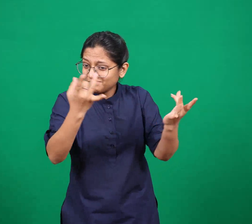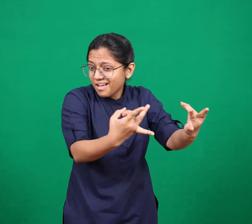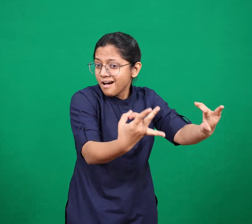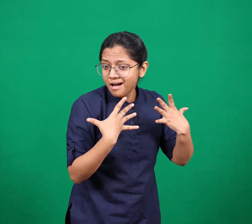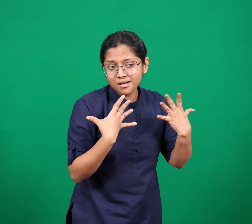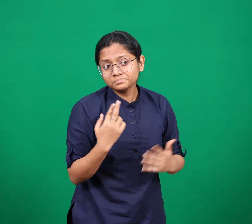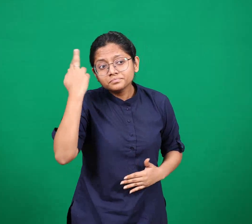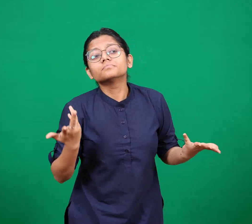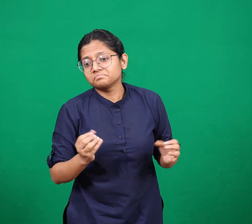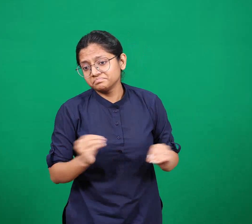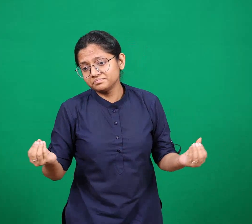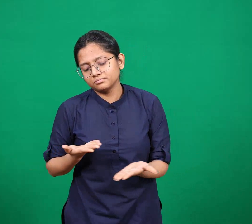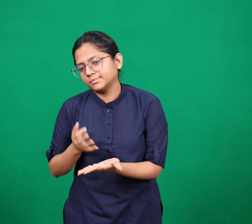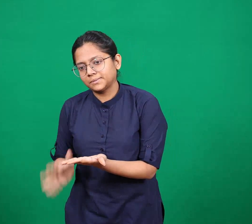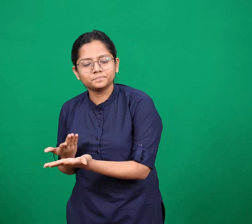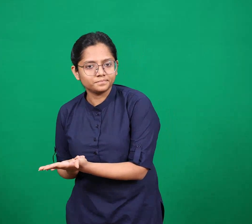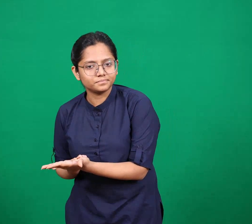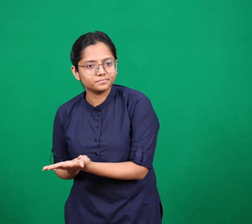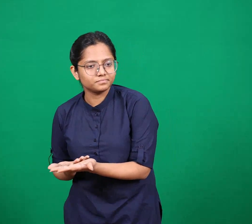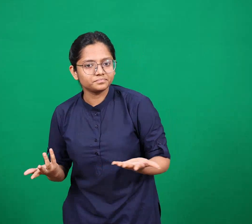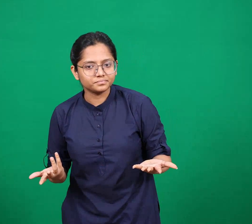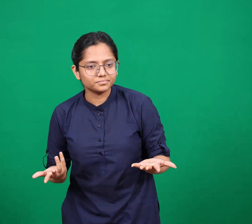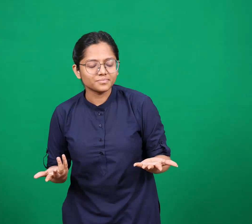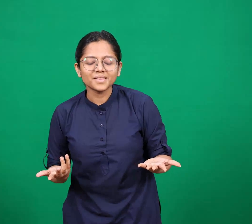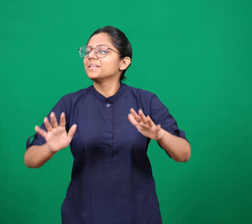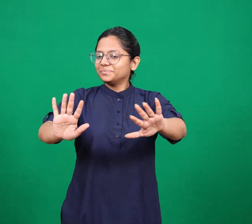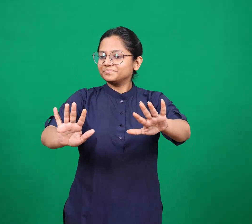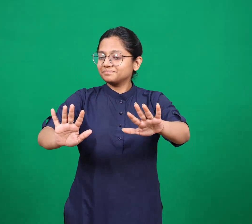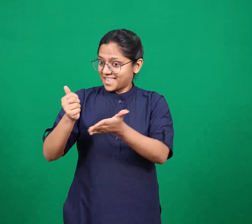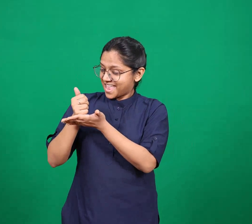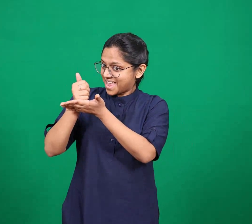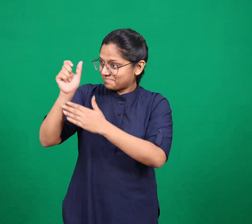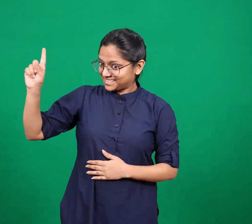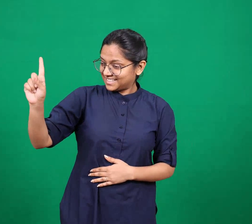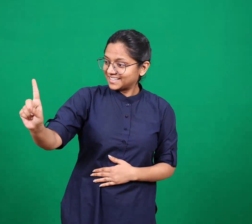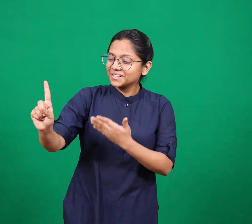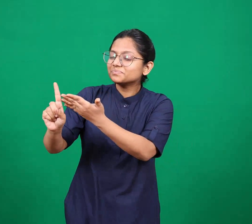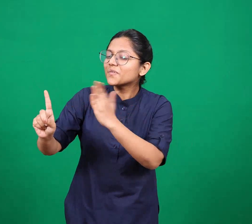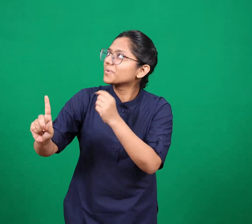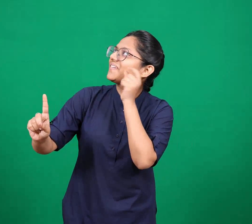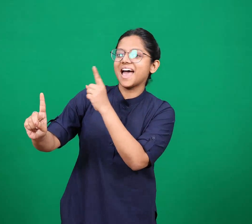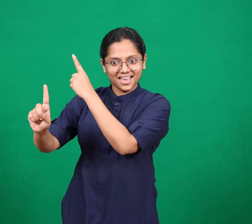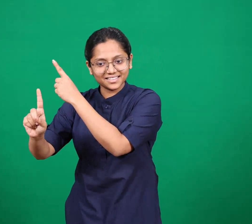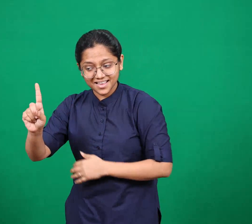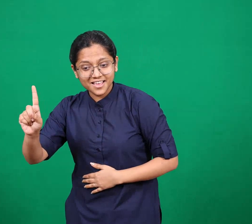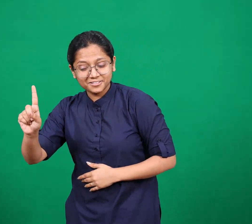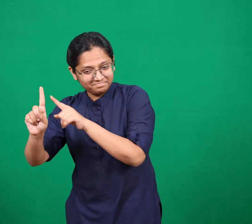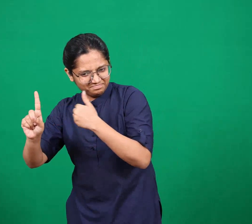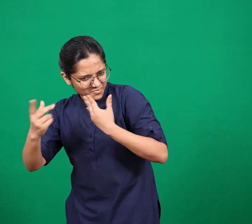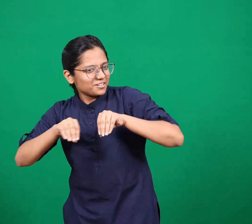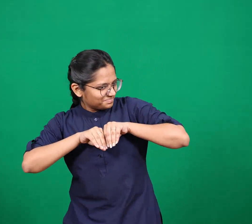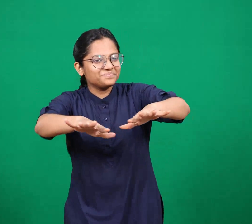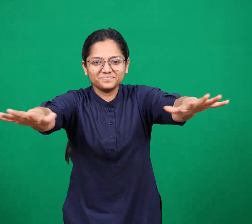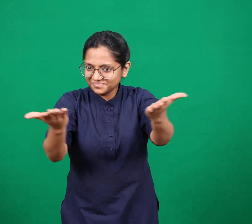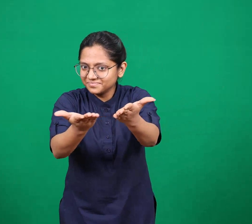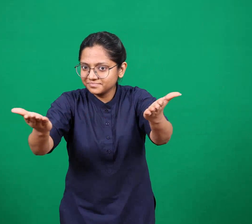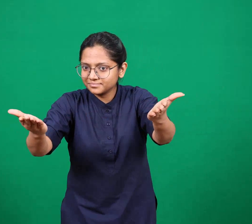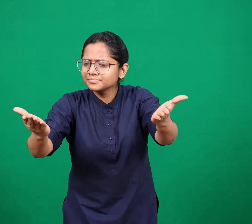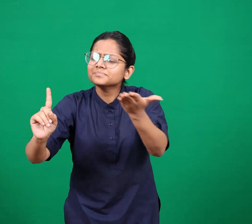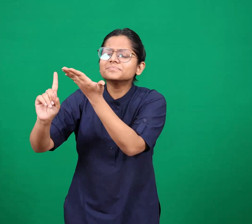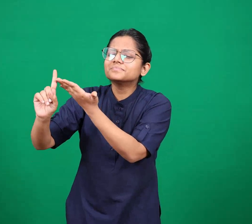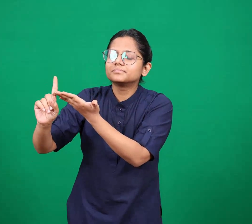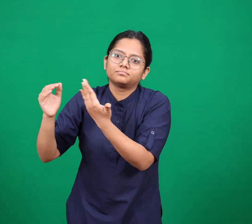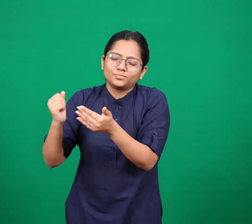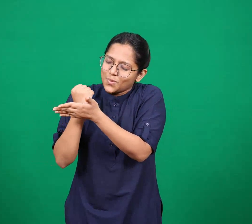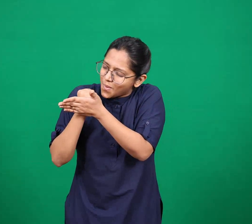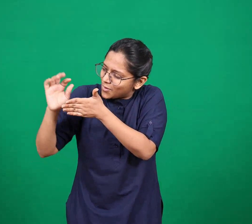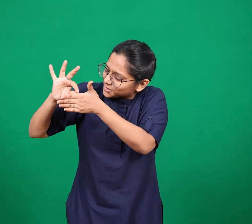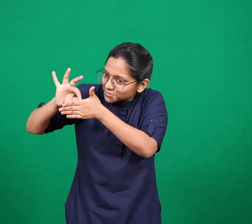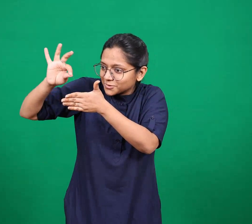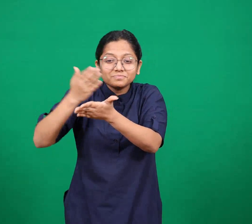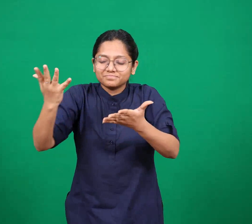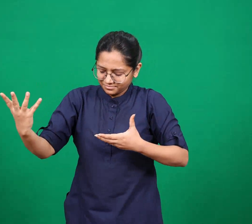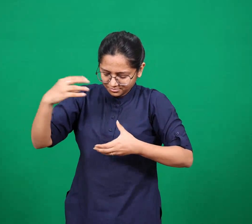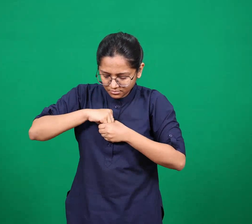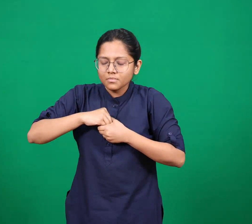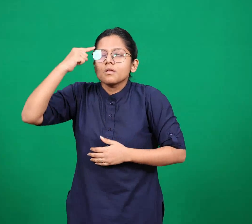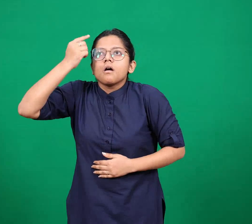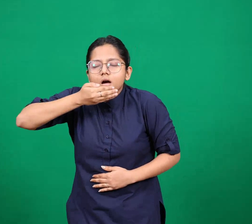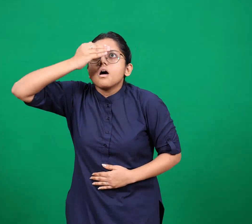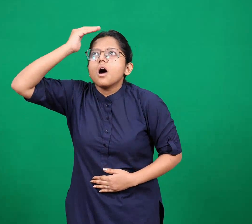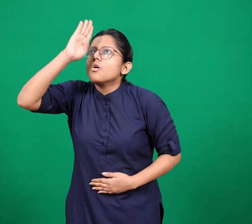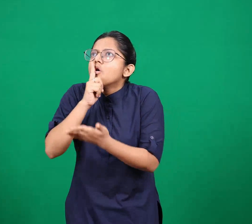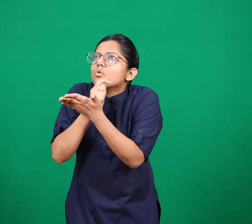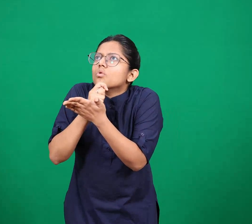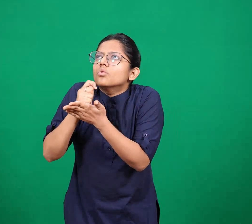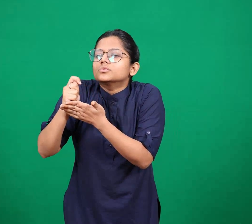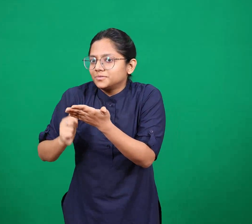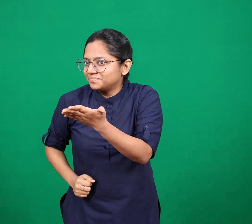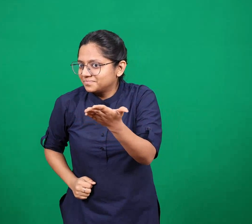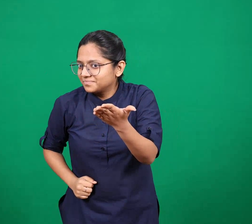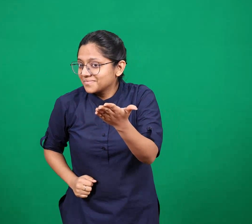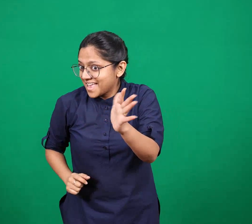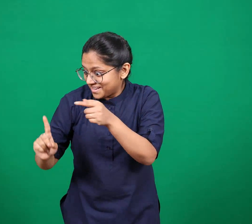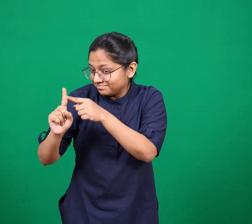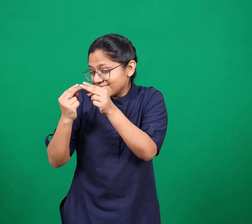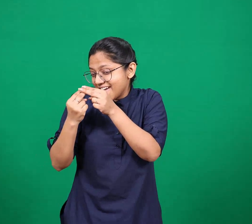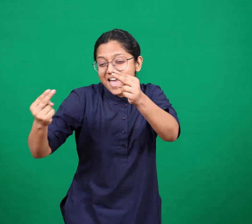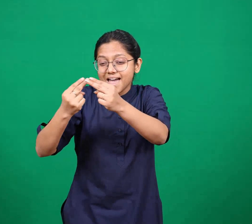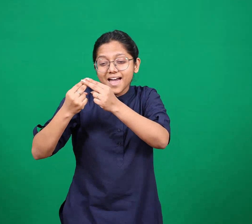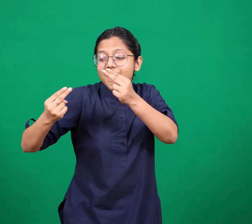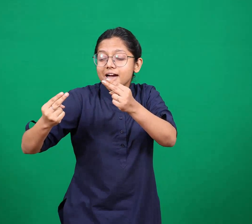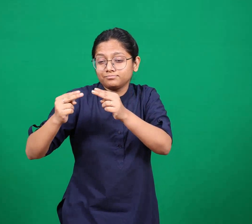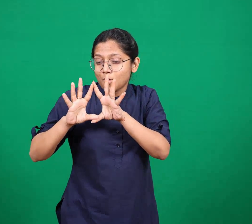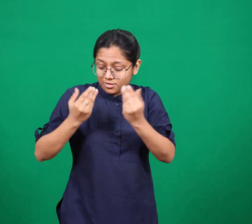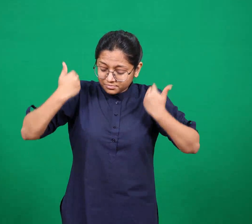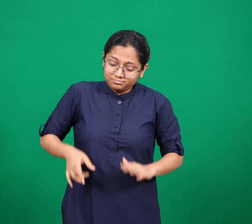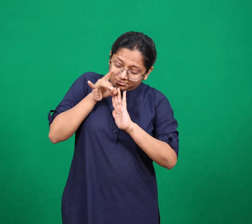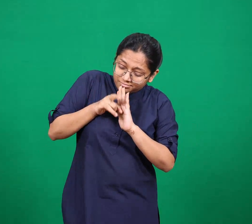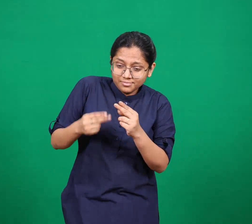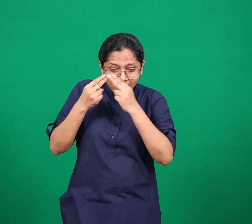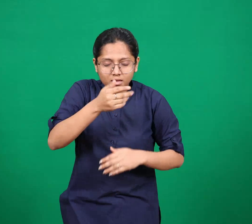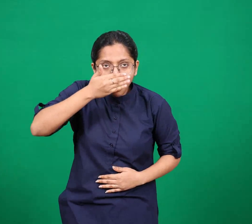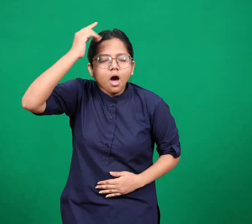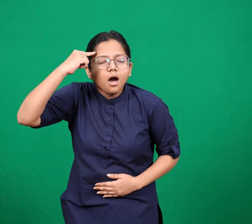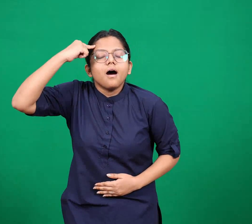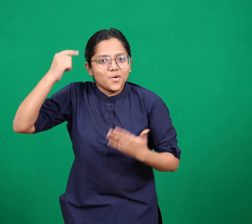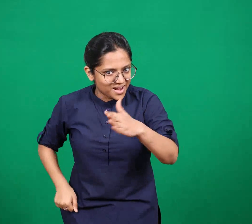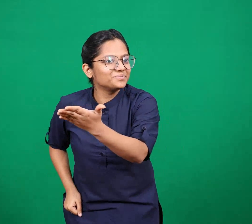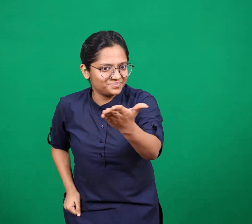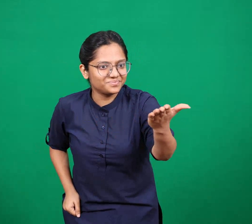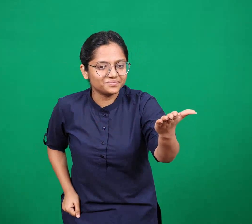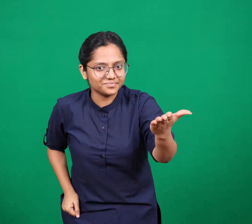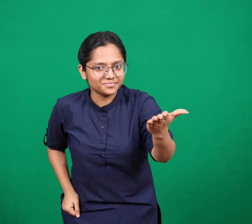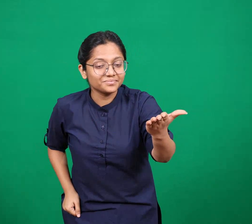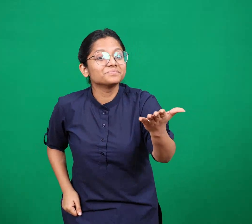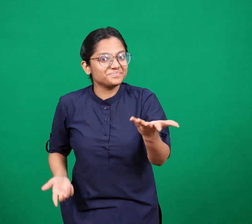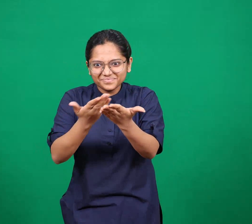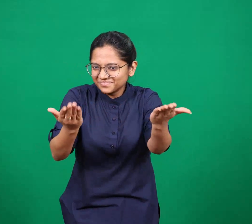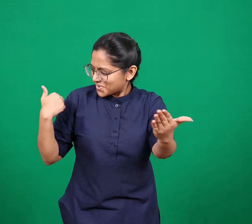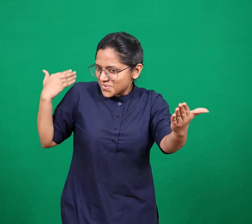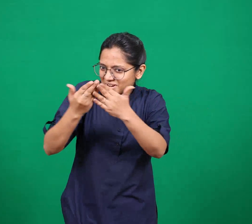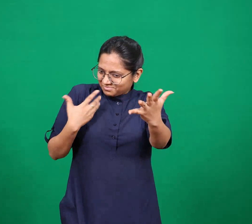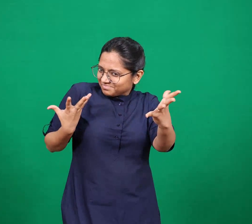When the Advocate comes, whom I will send to you from the Father- the Spirit of truth who proceeds from the Father- He will testify about Me.